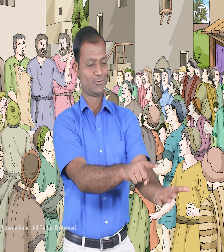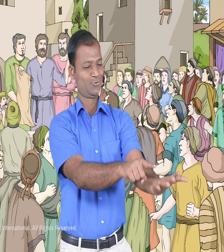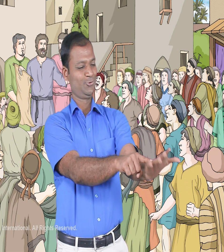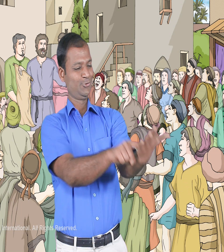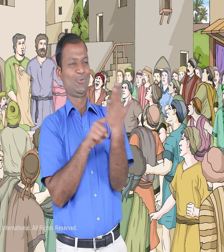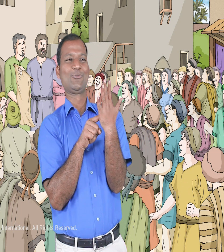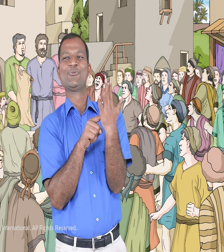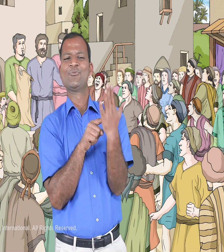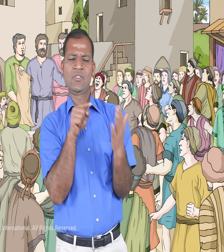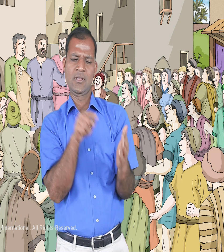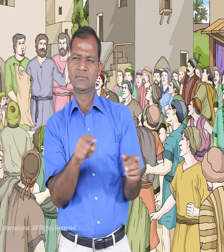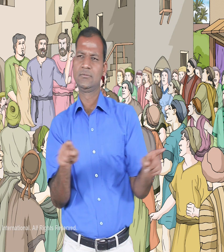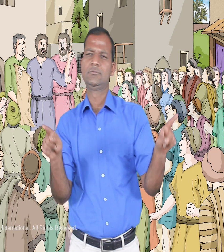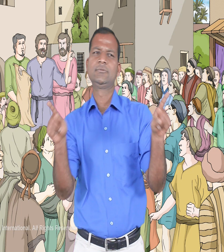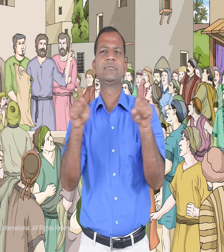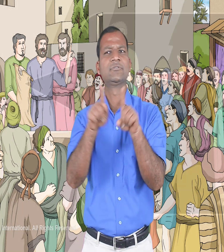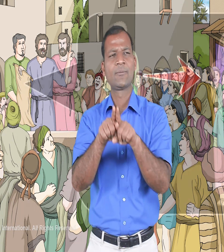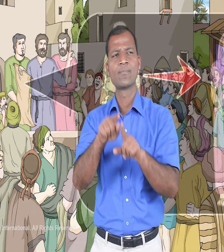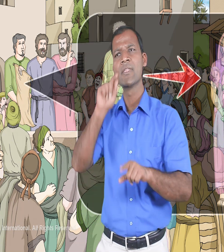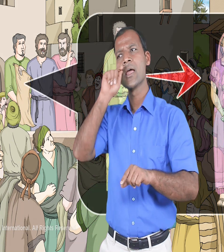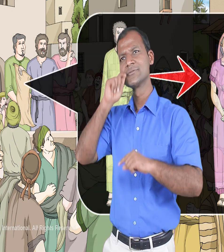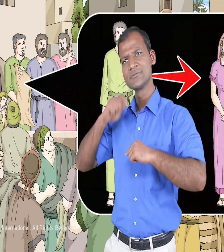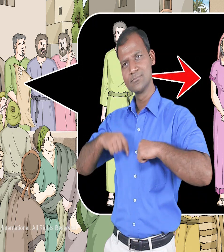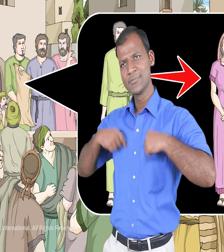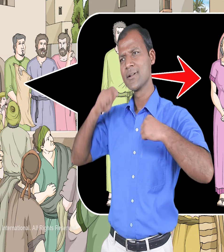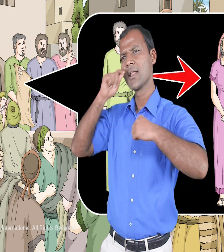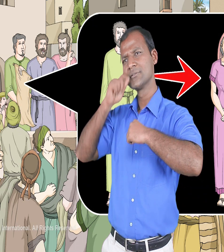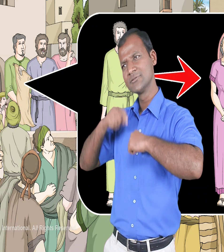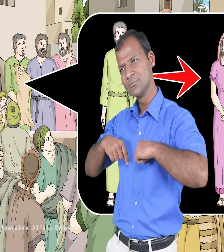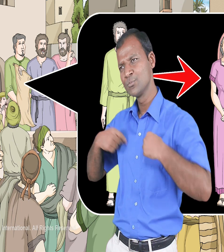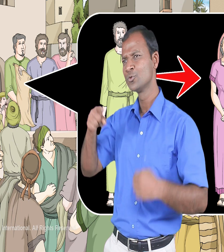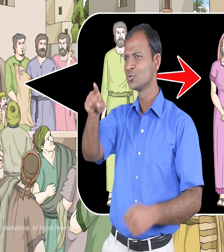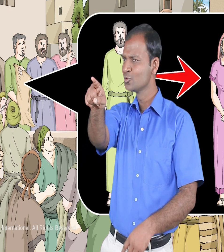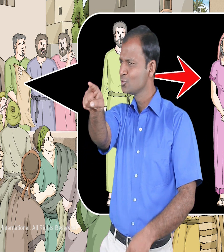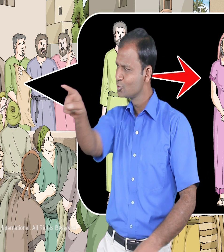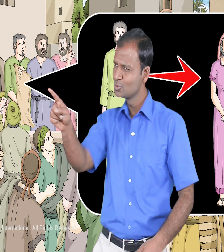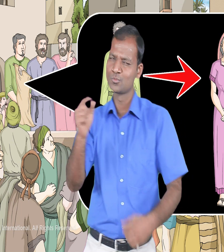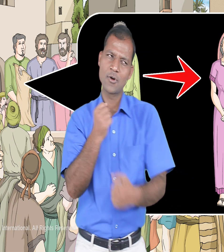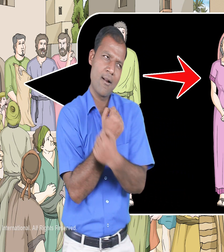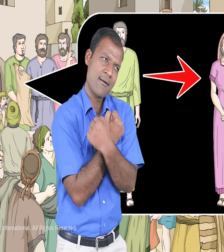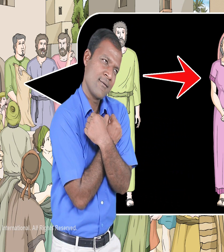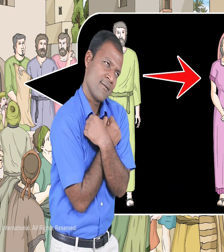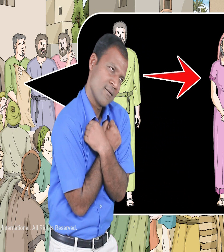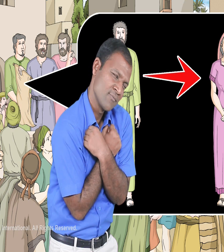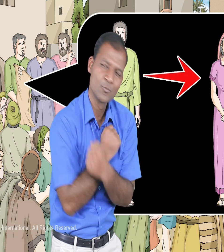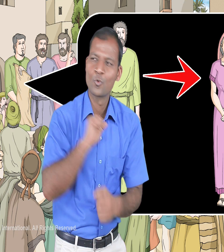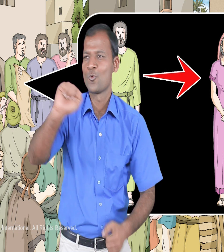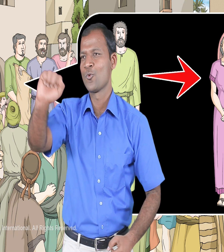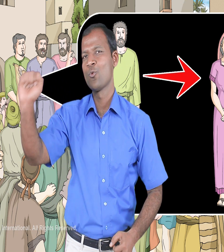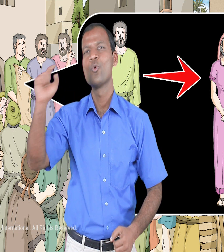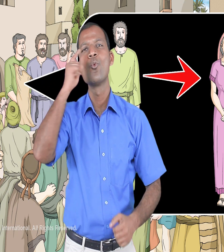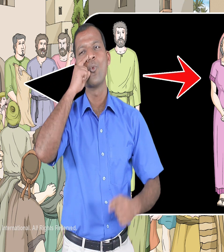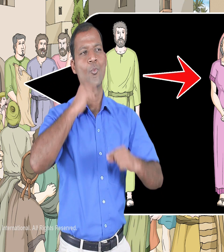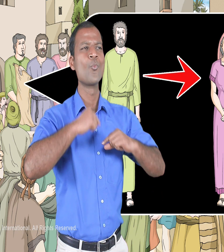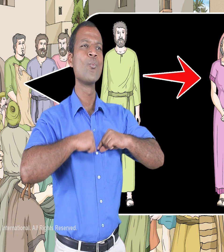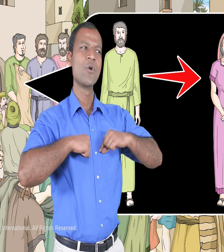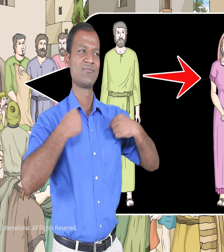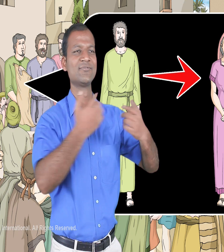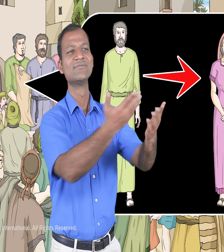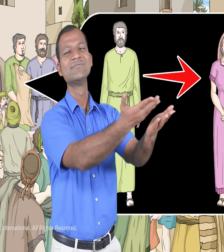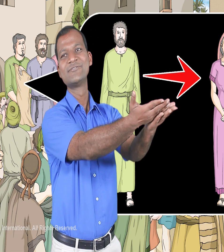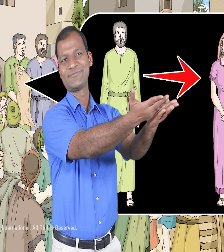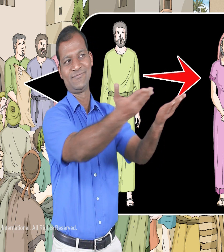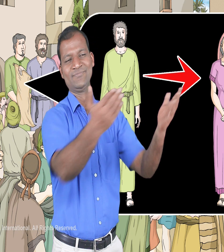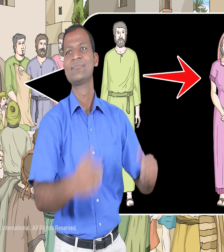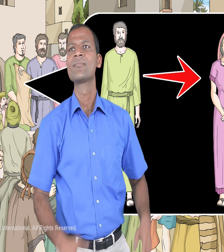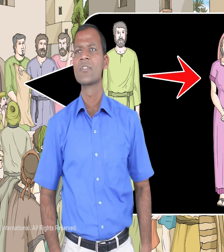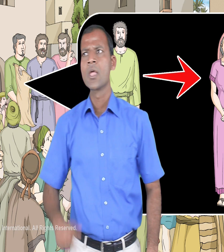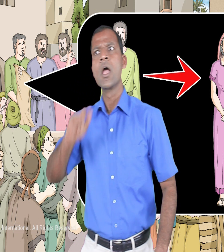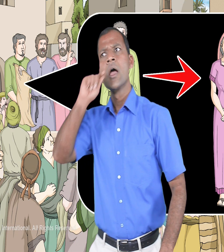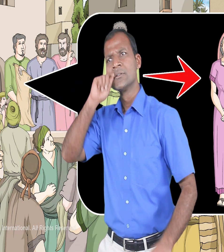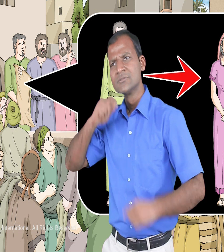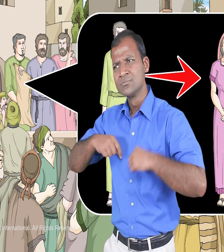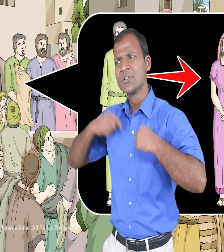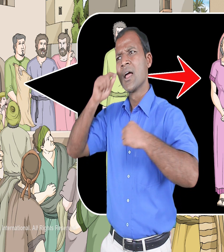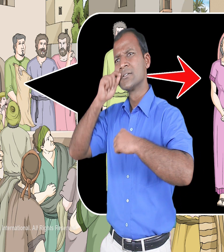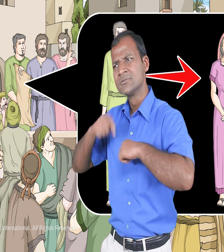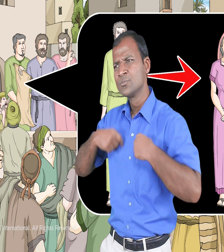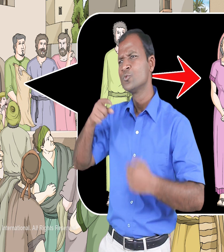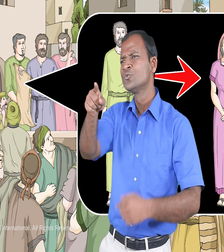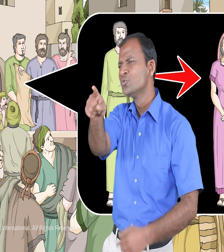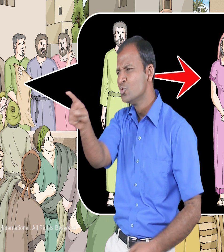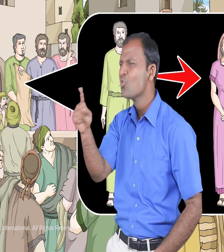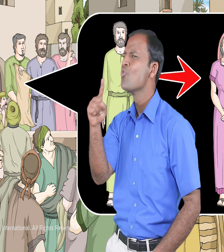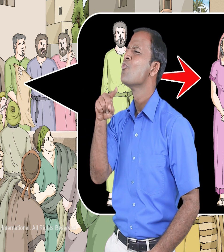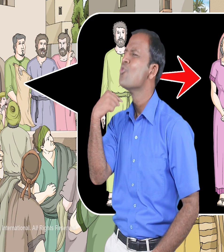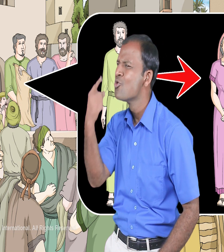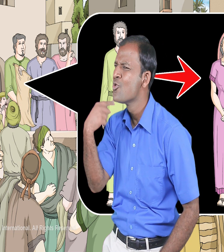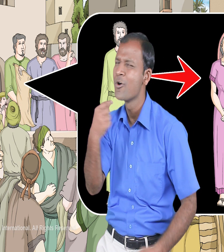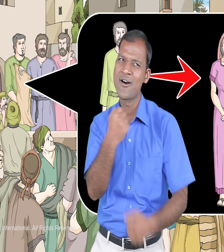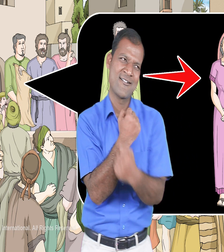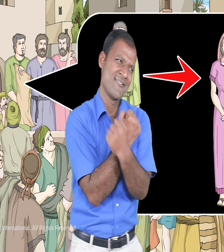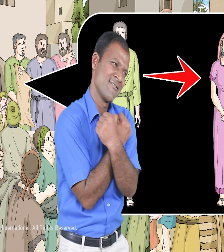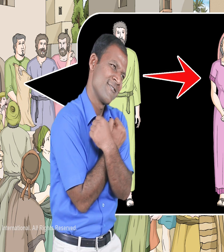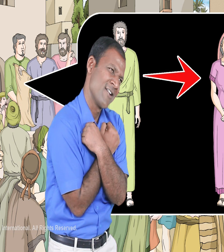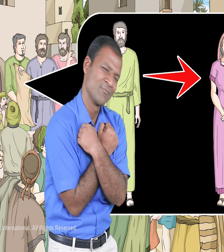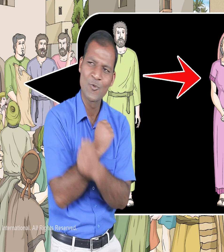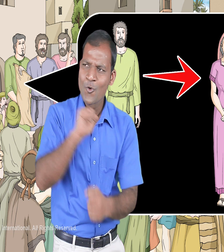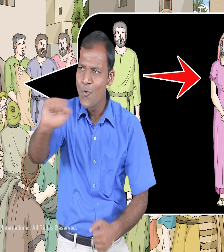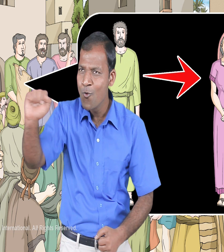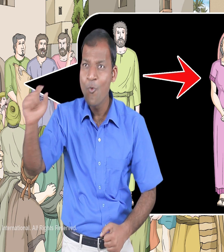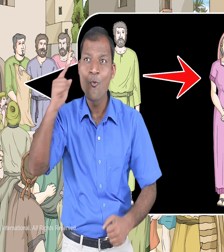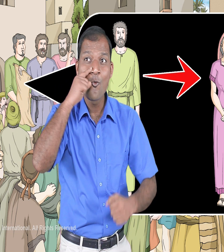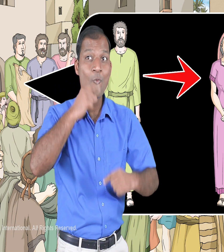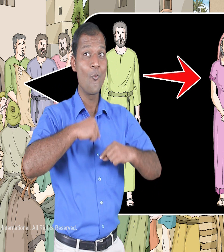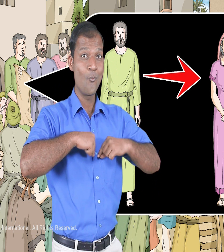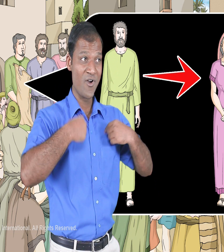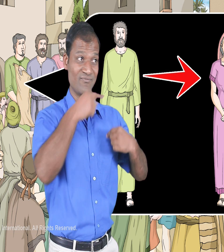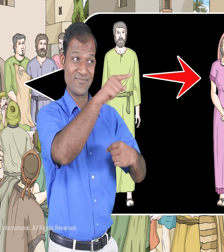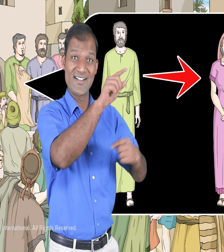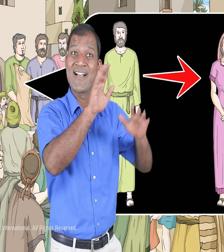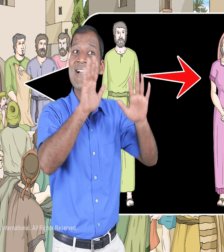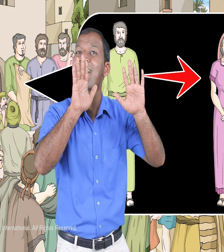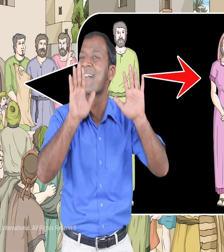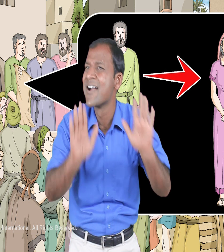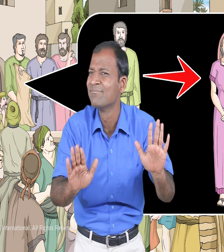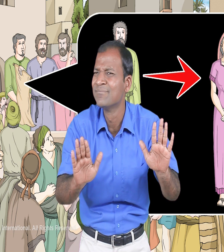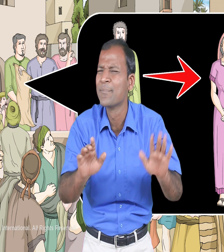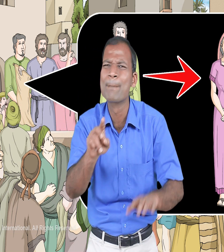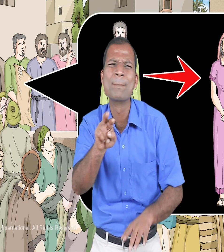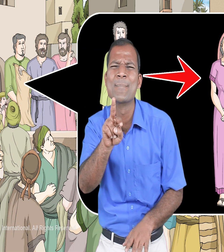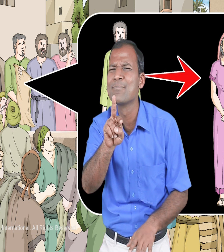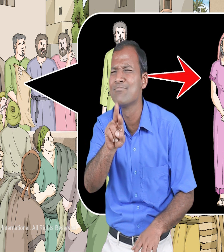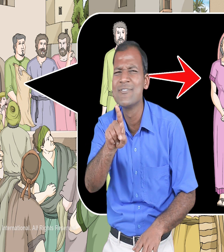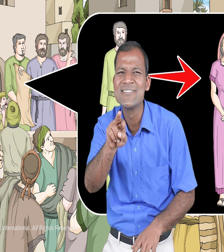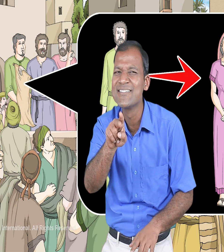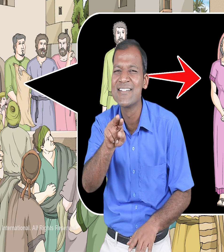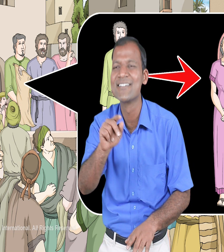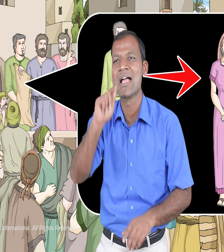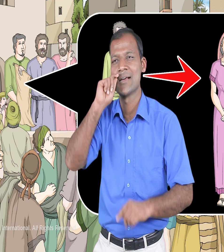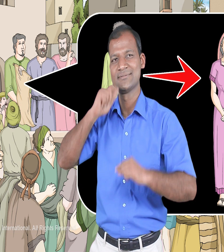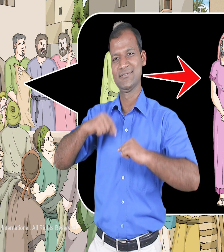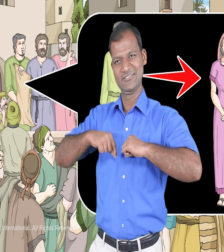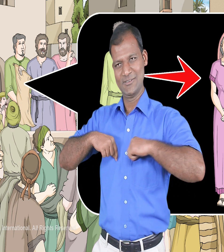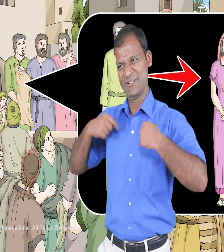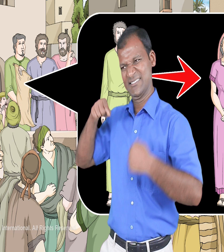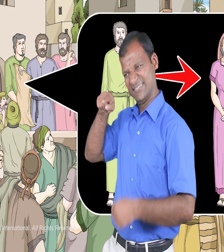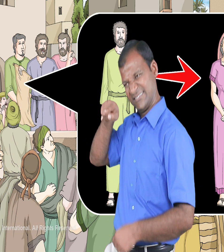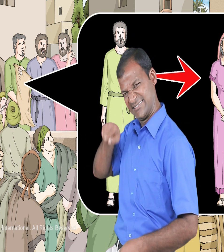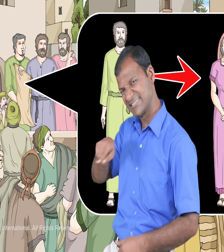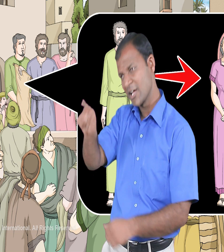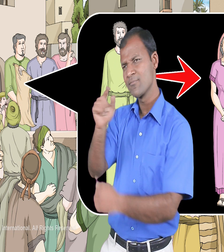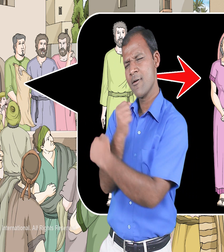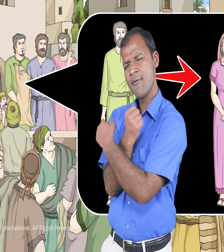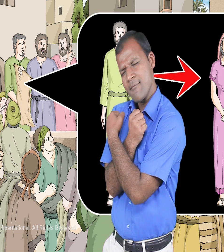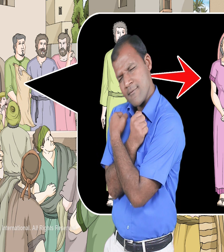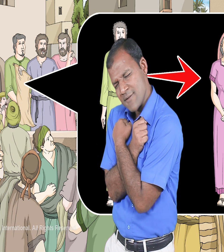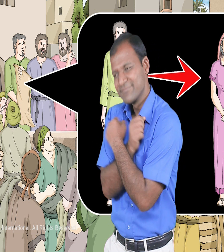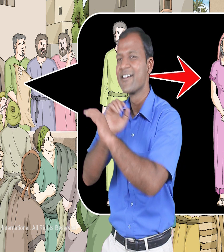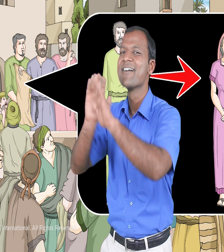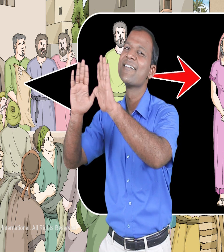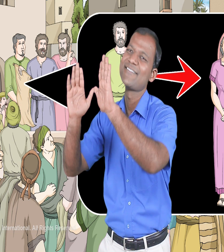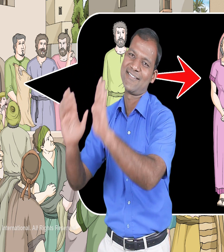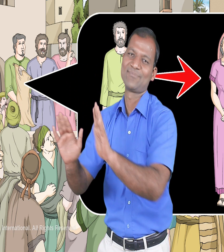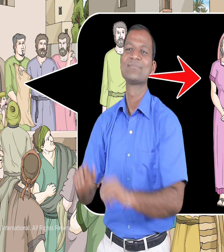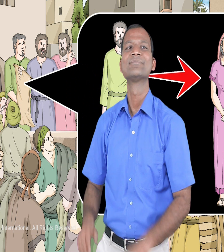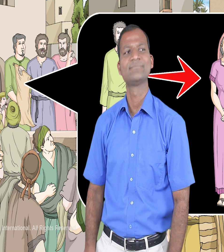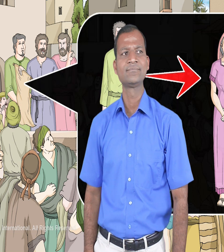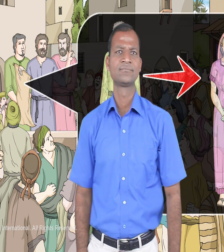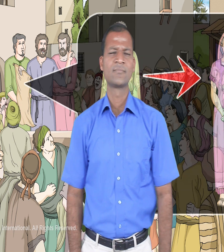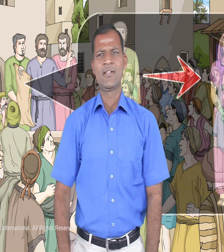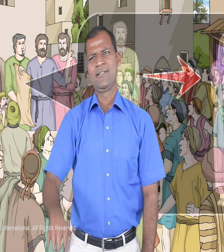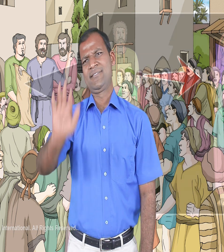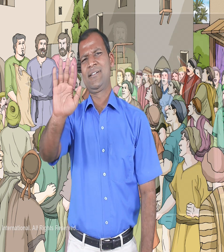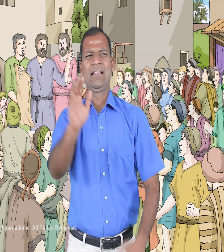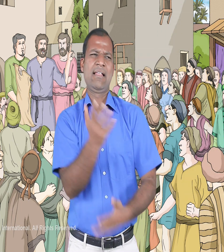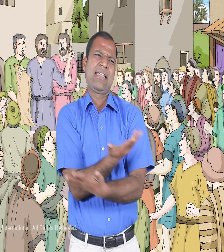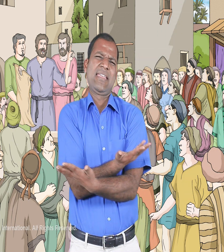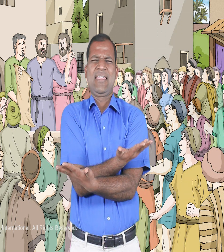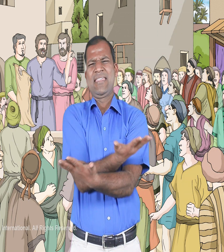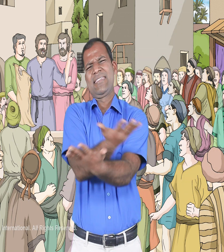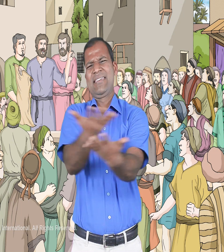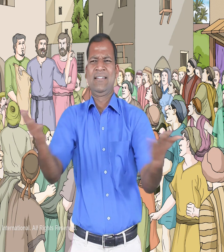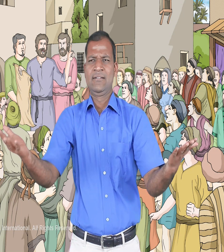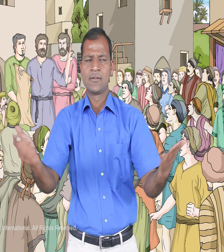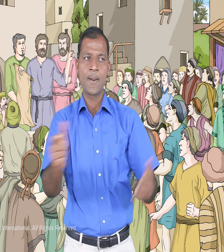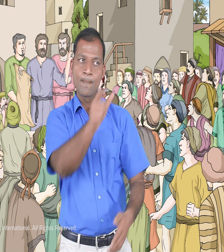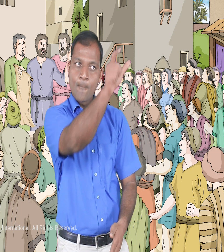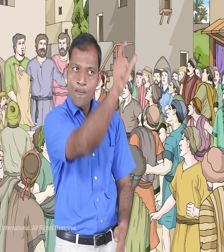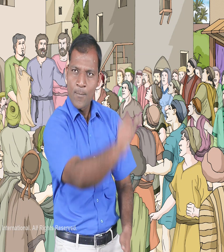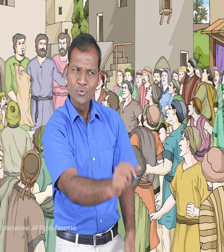In the same way, husbands ought to love their wives as their own bodies. He who loves his wife loves himself.